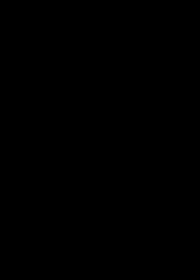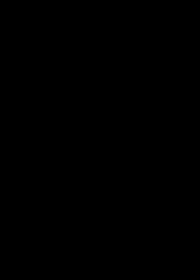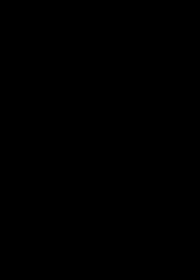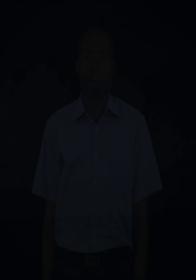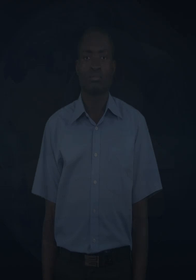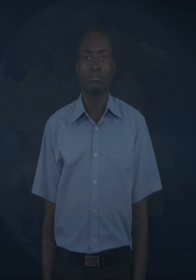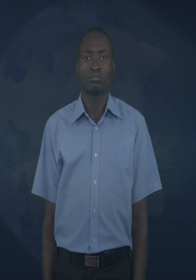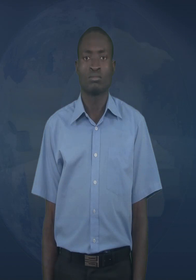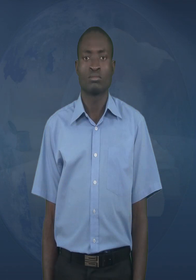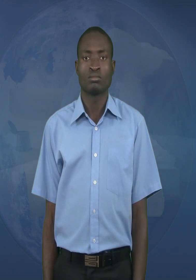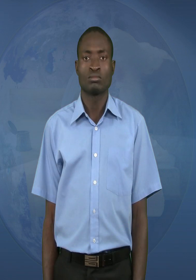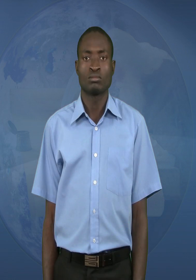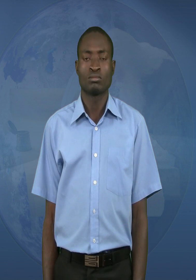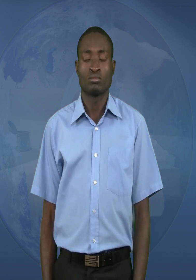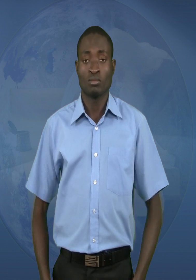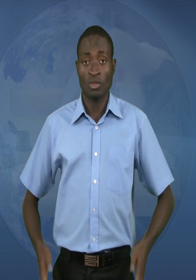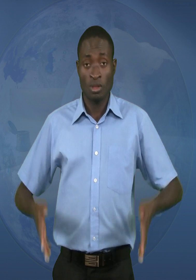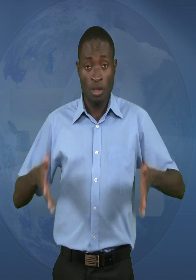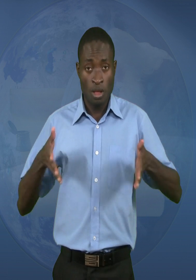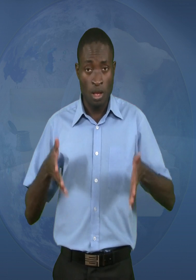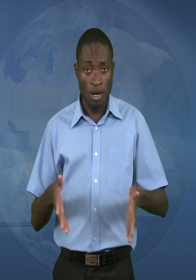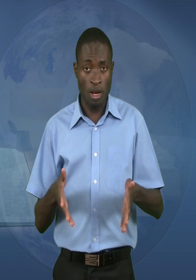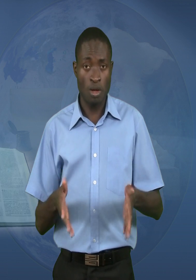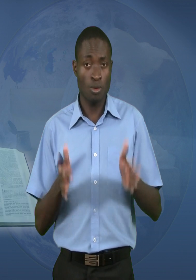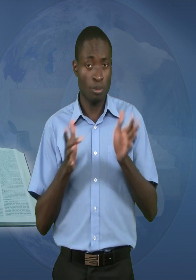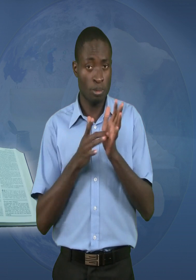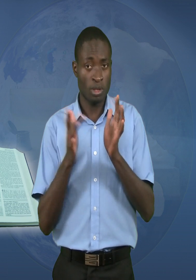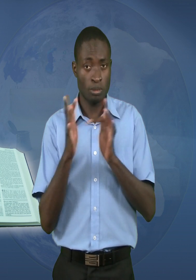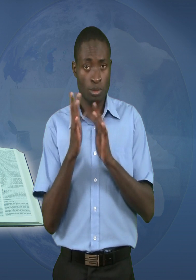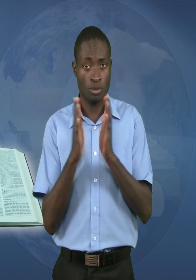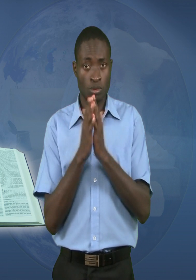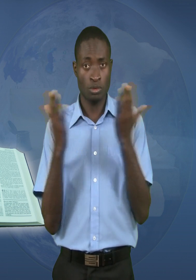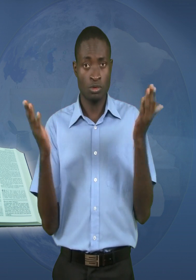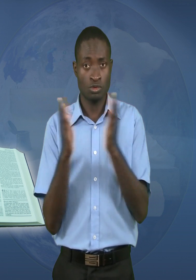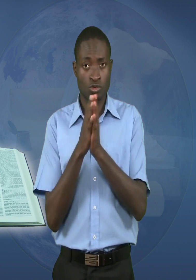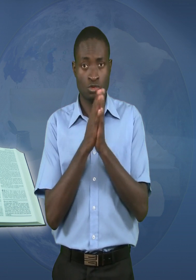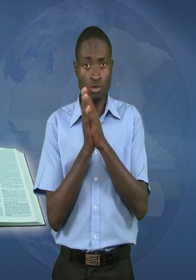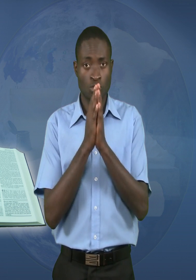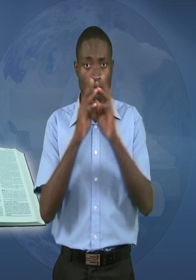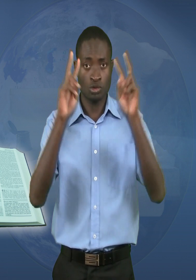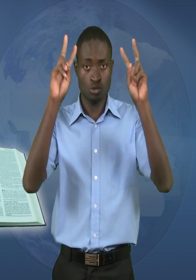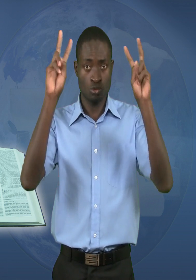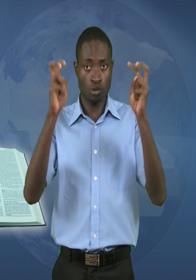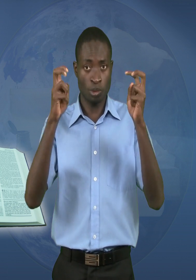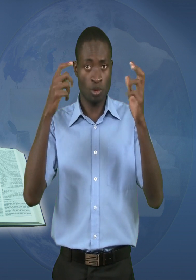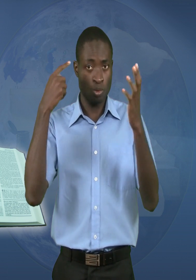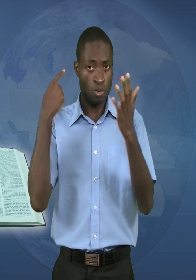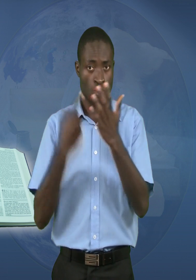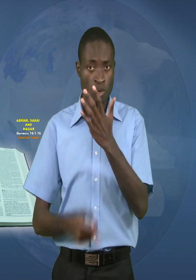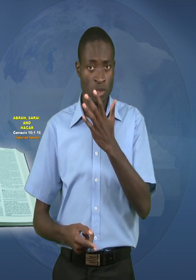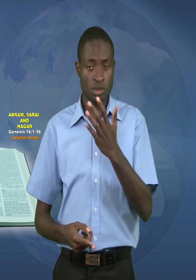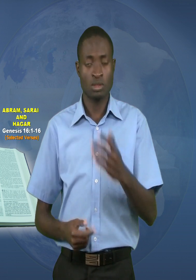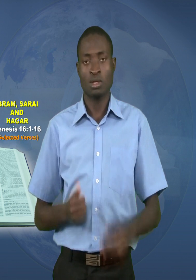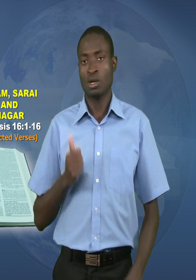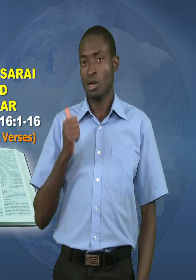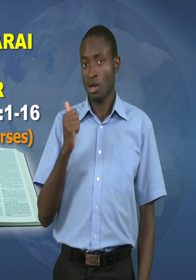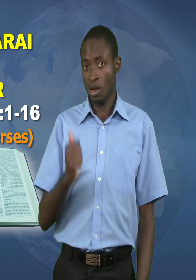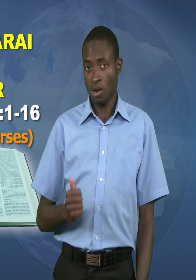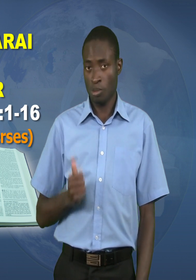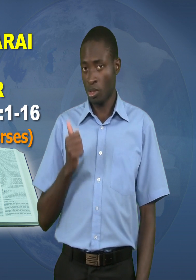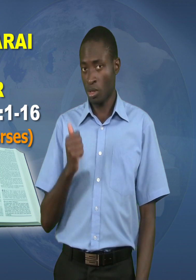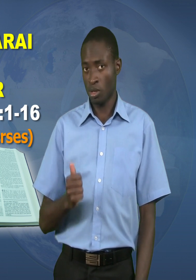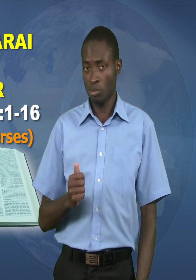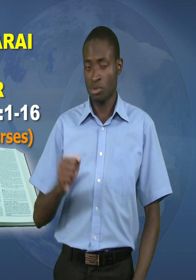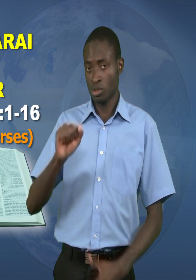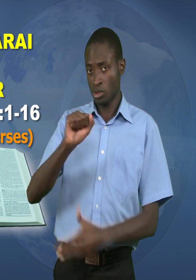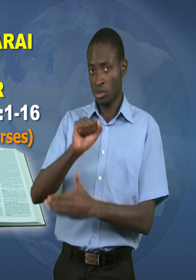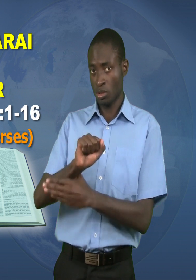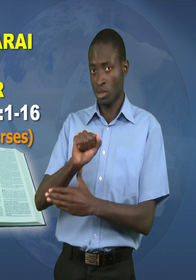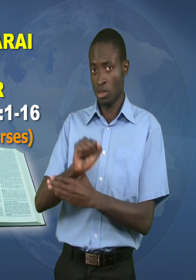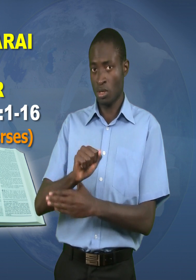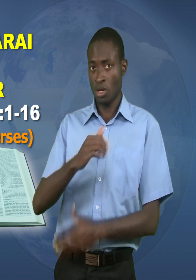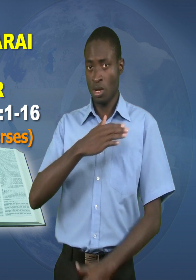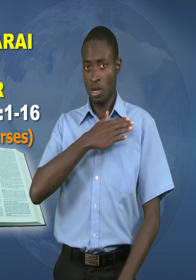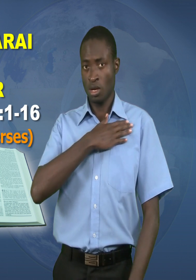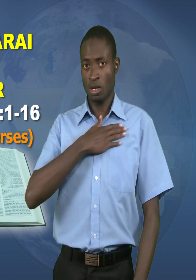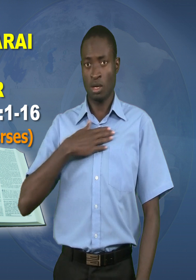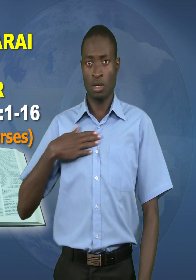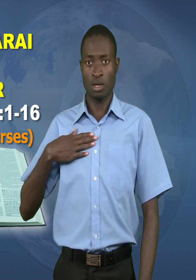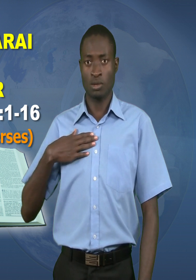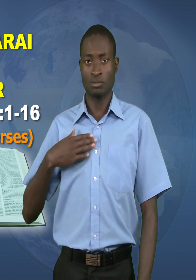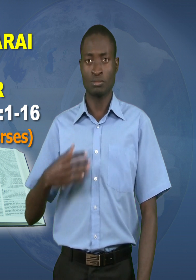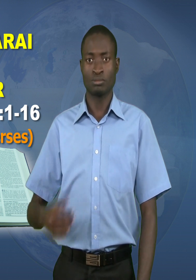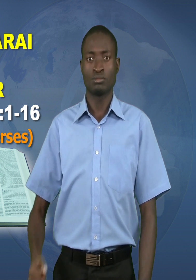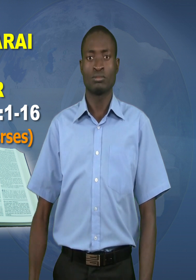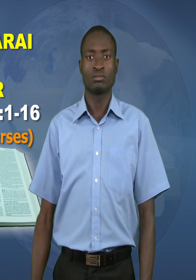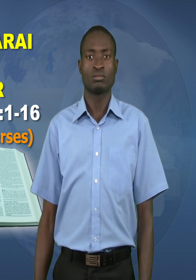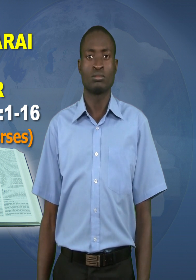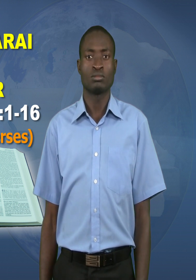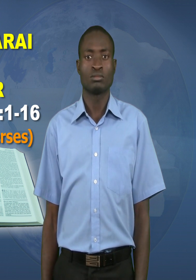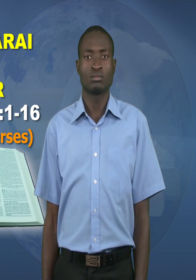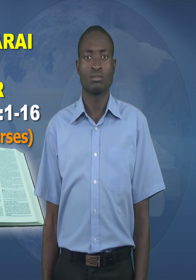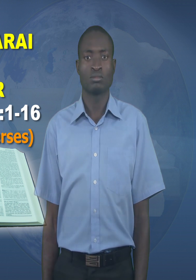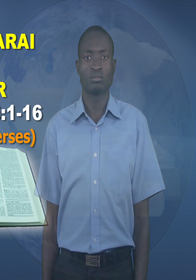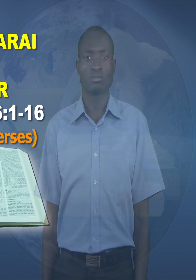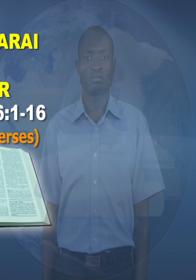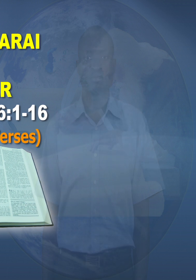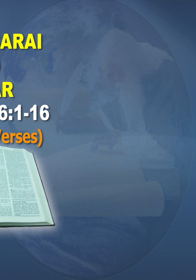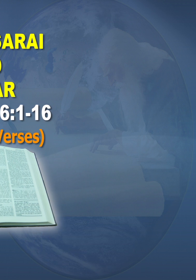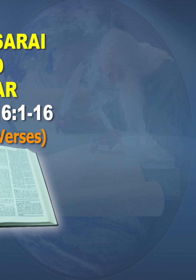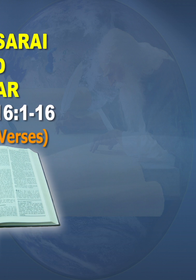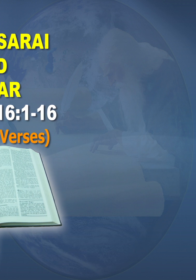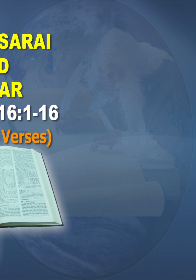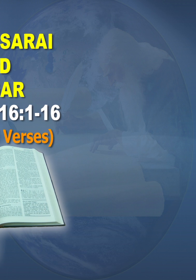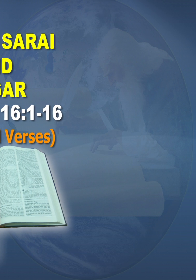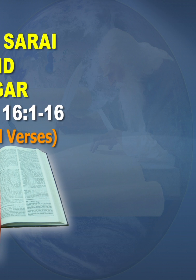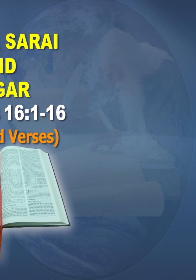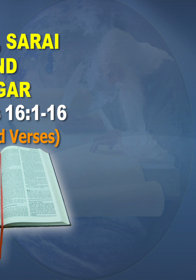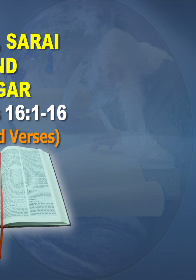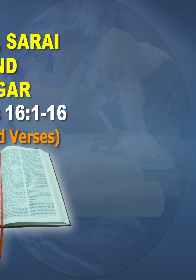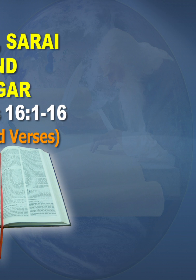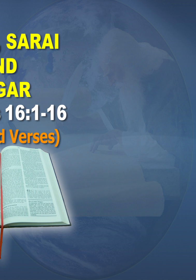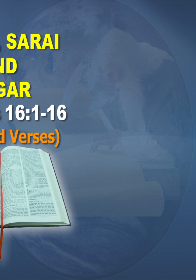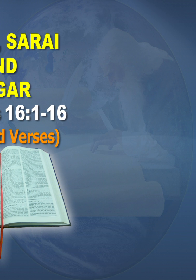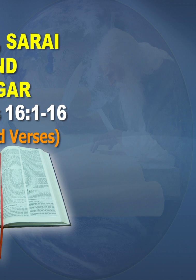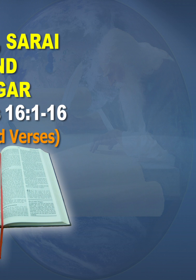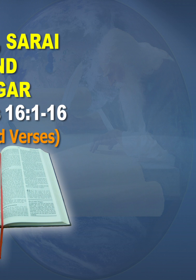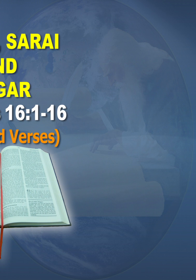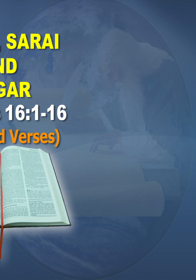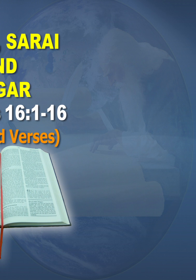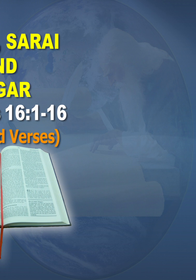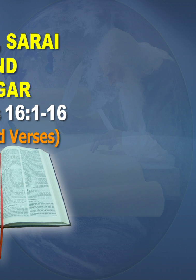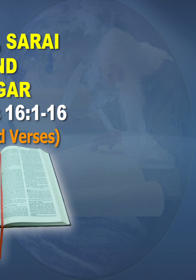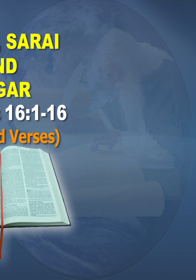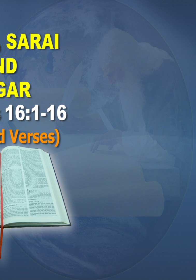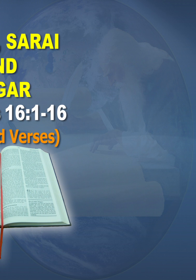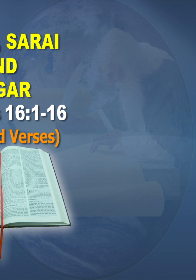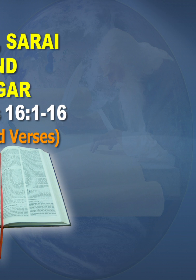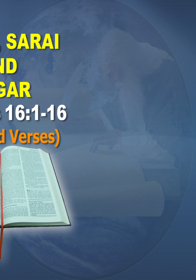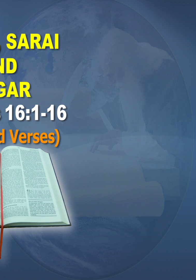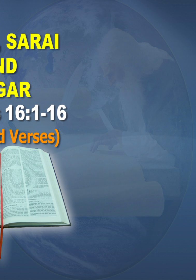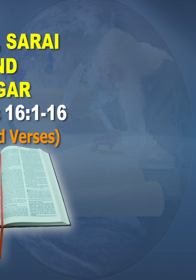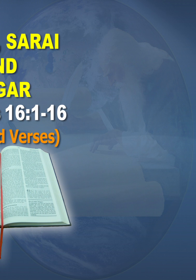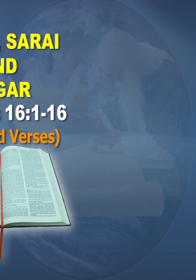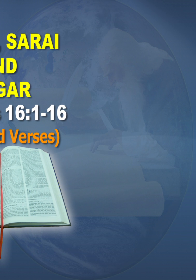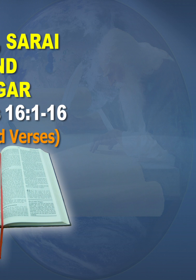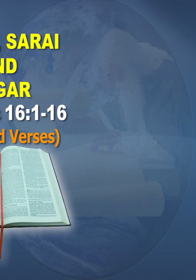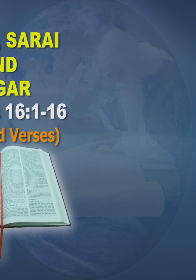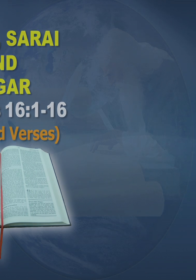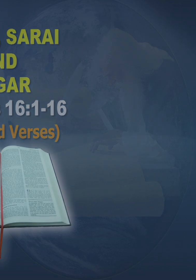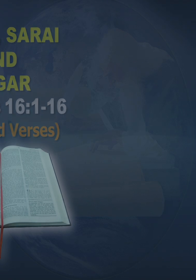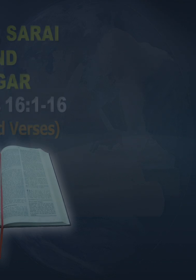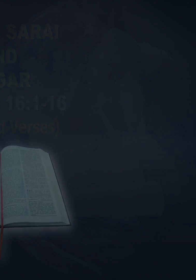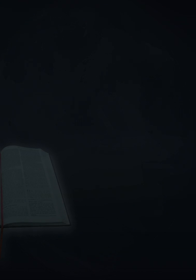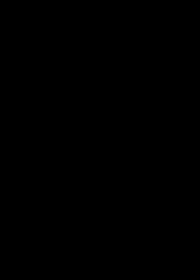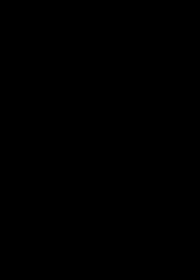Abram, Sarai and Hagar